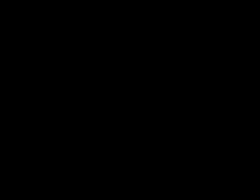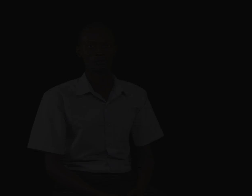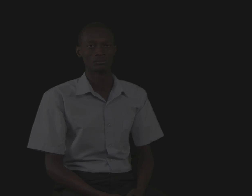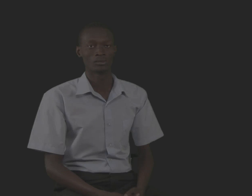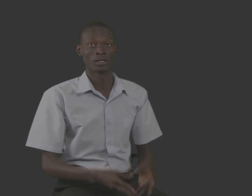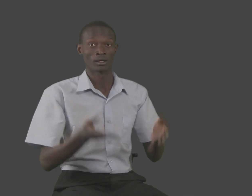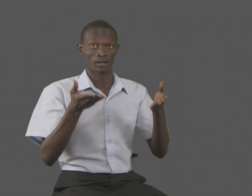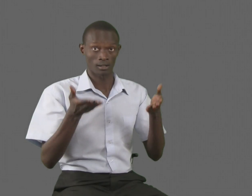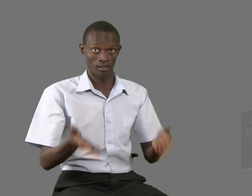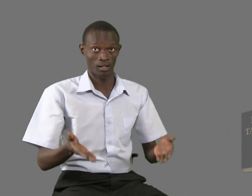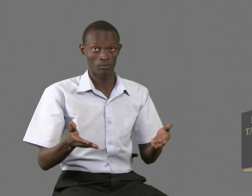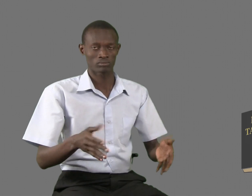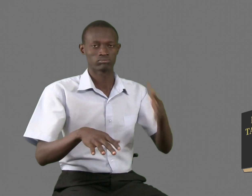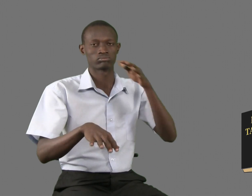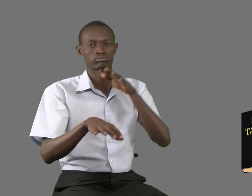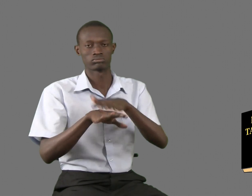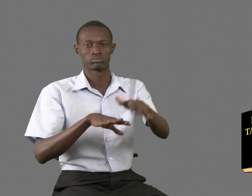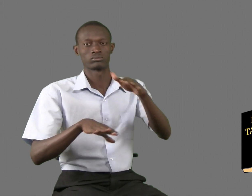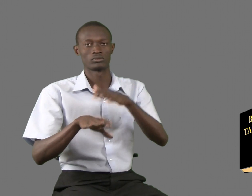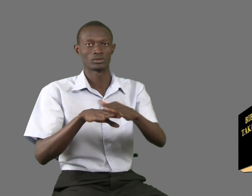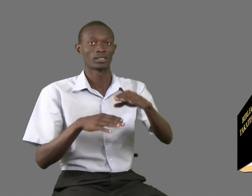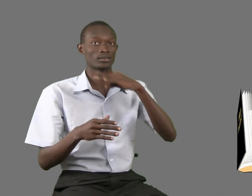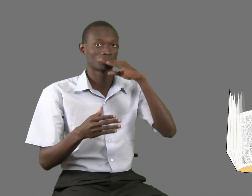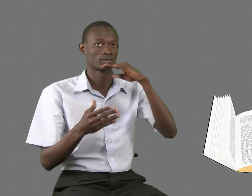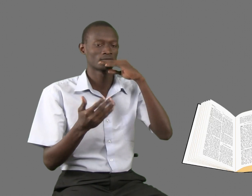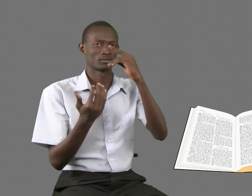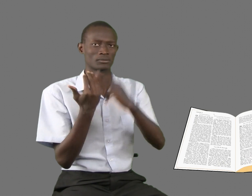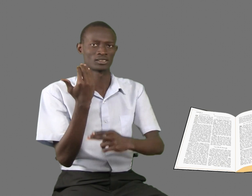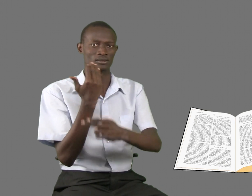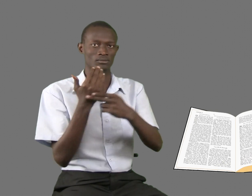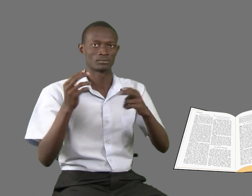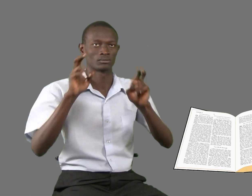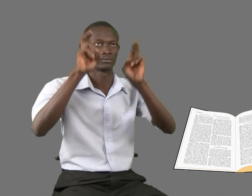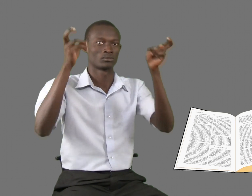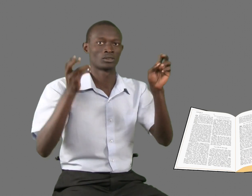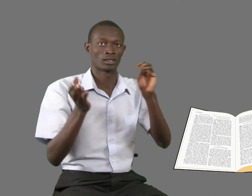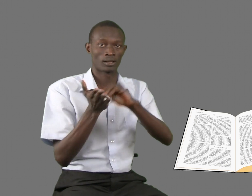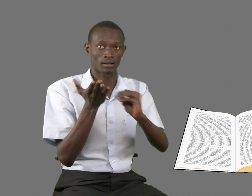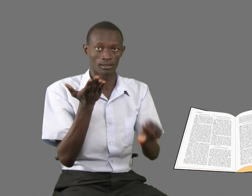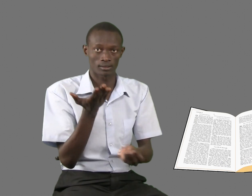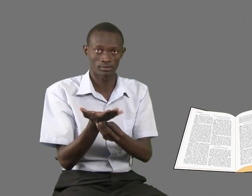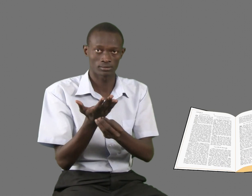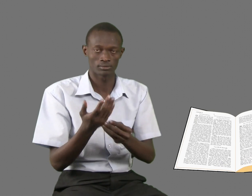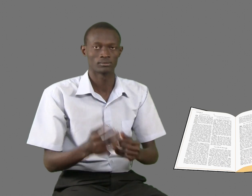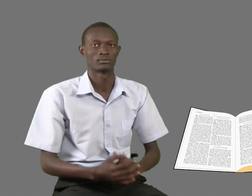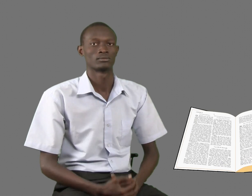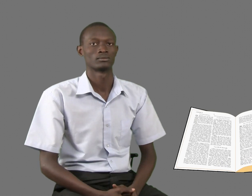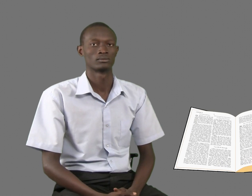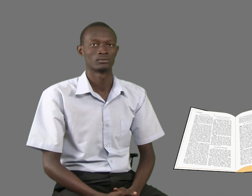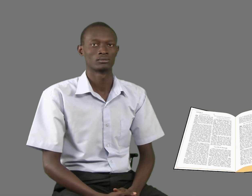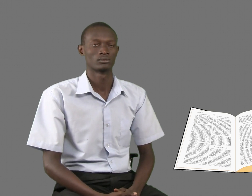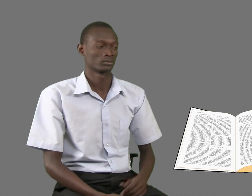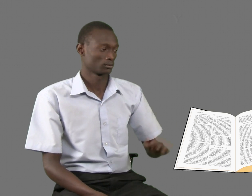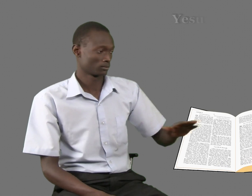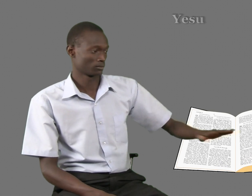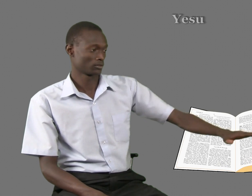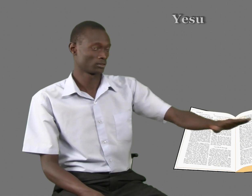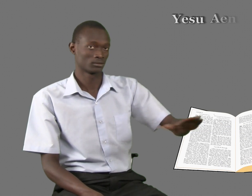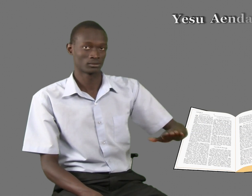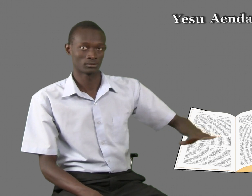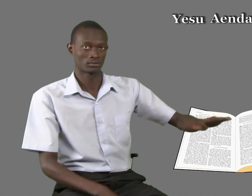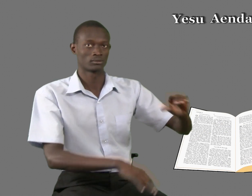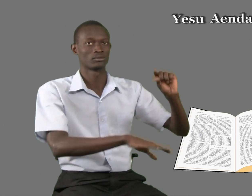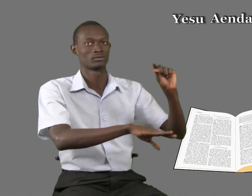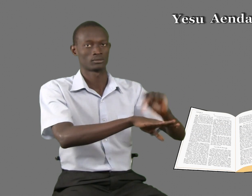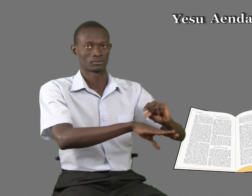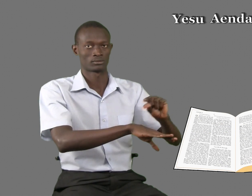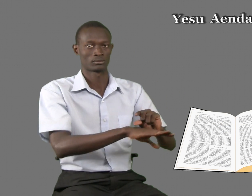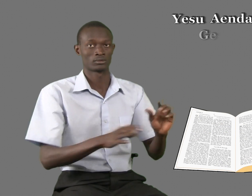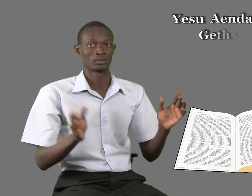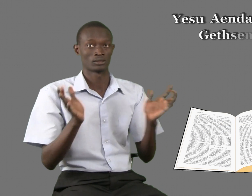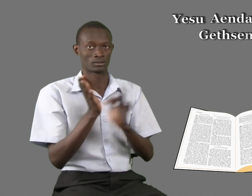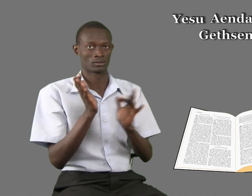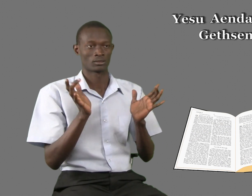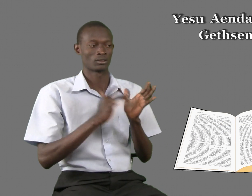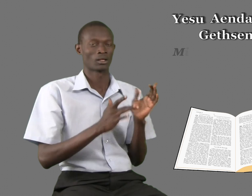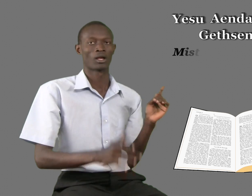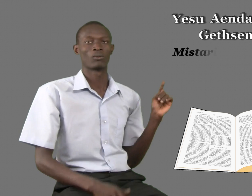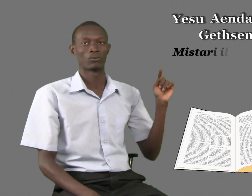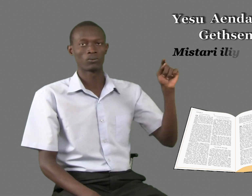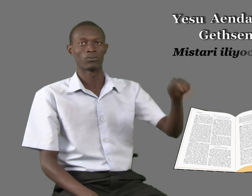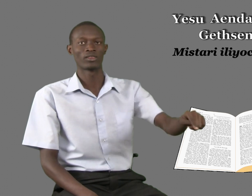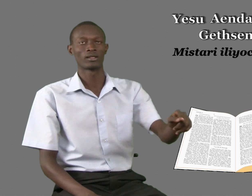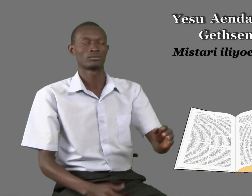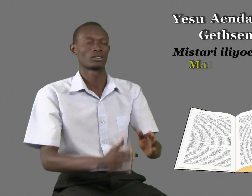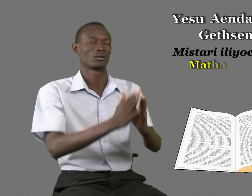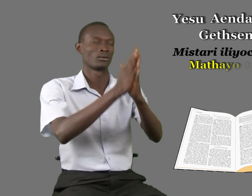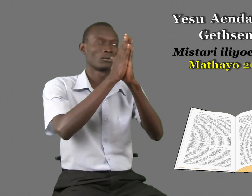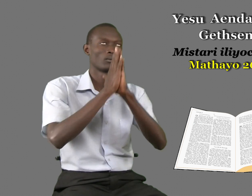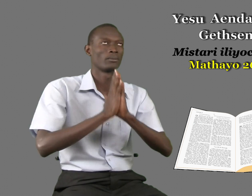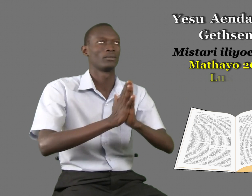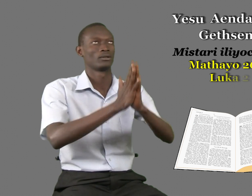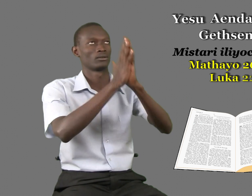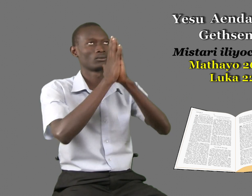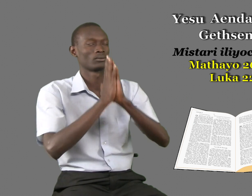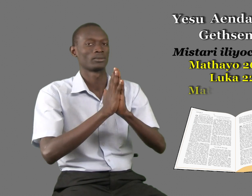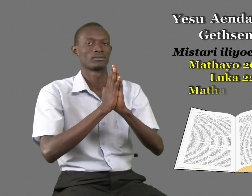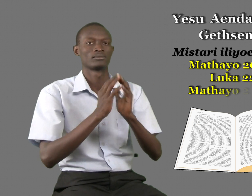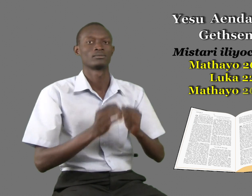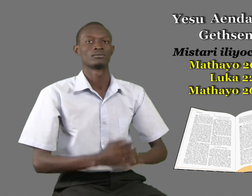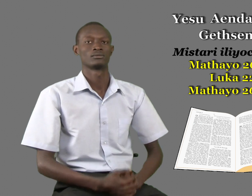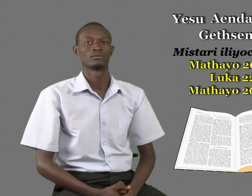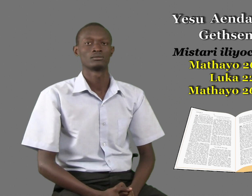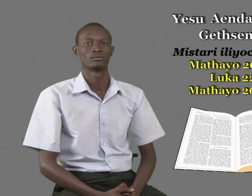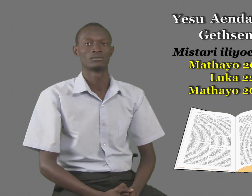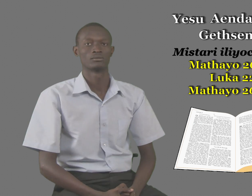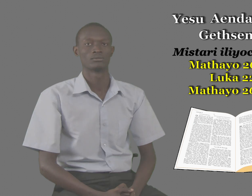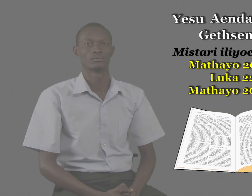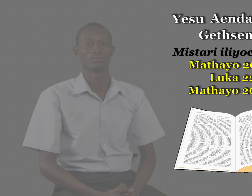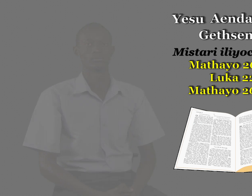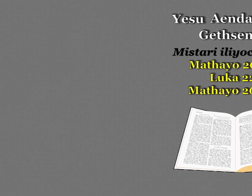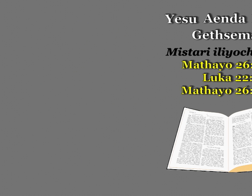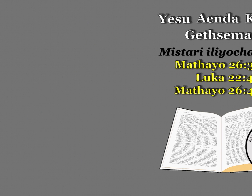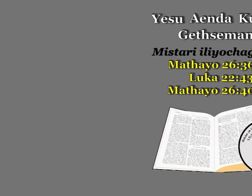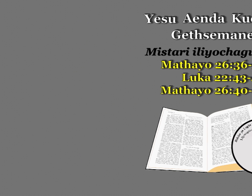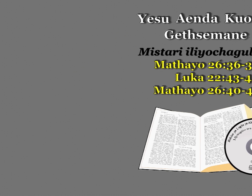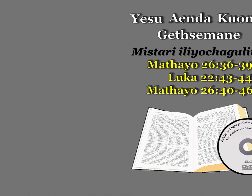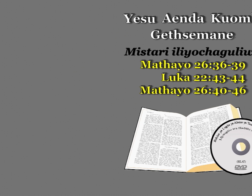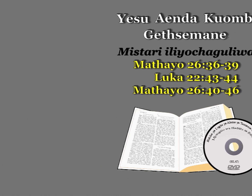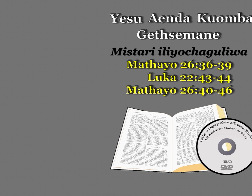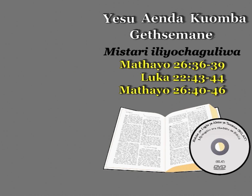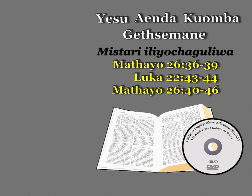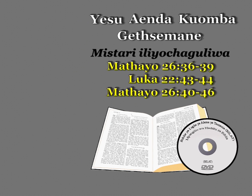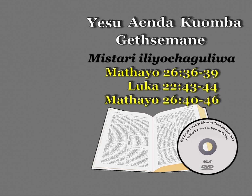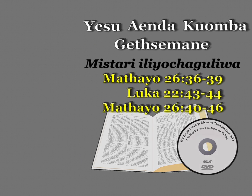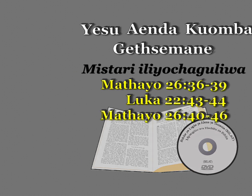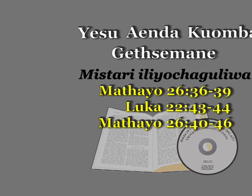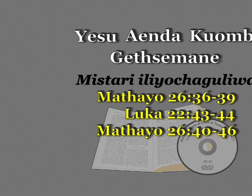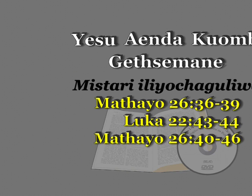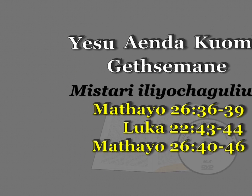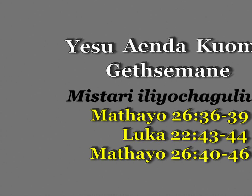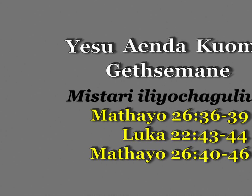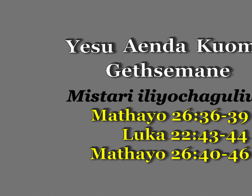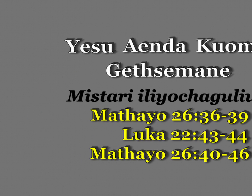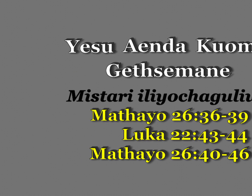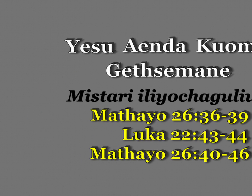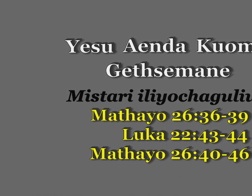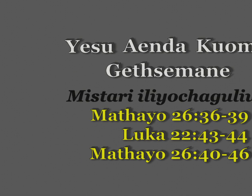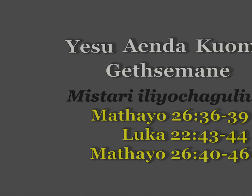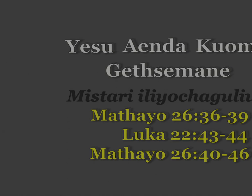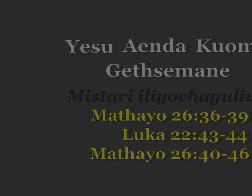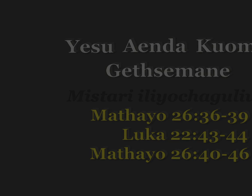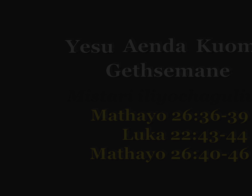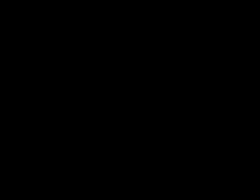Jesus prays in Gethsemane